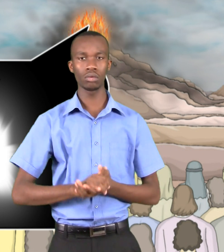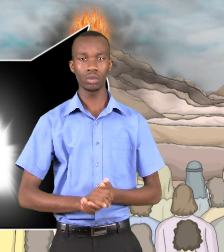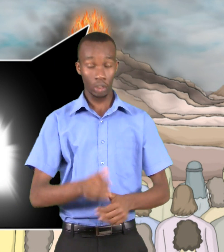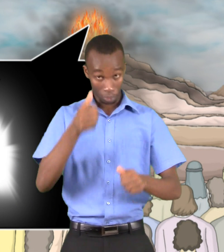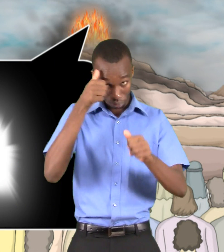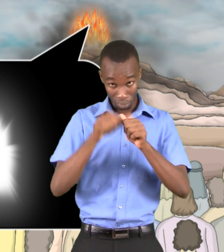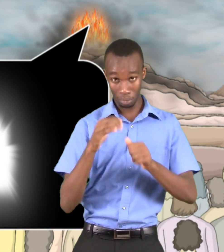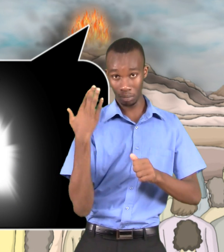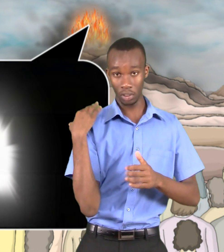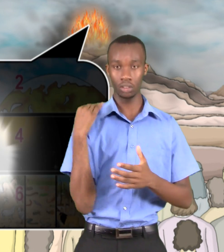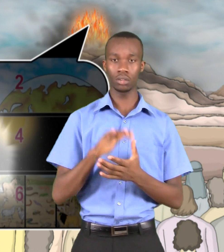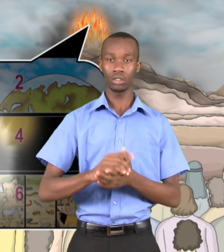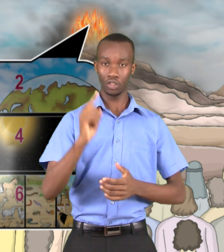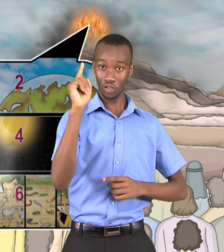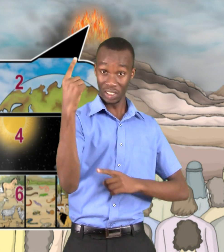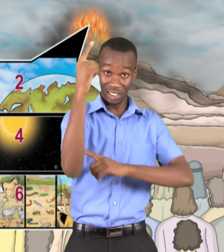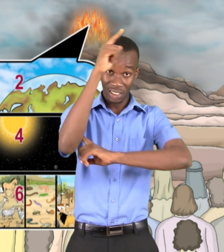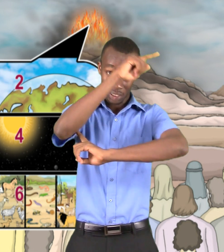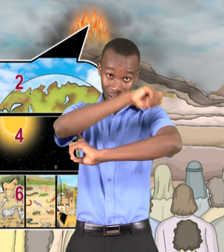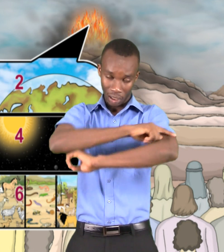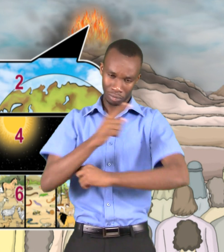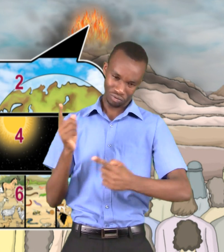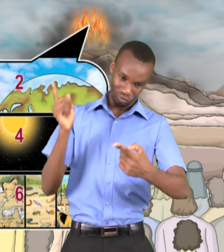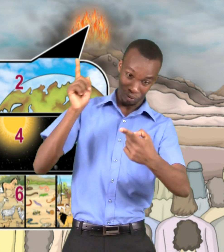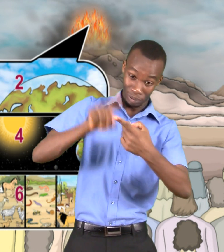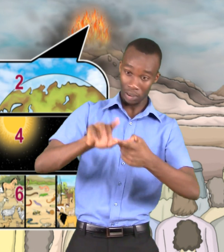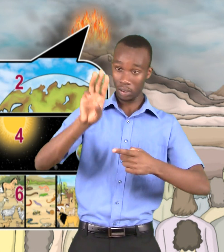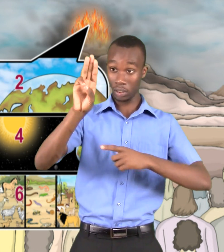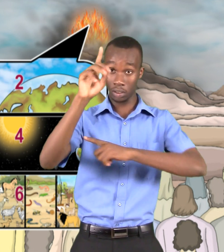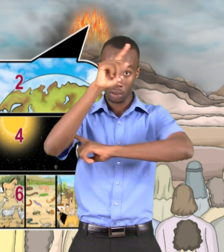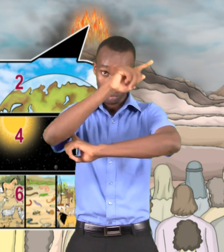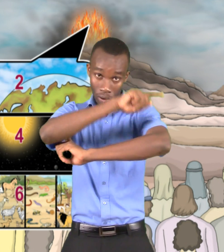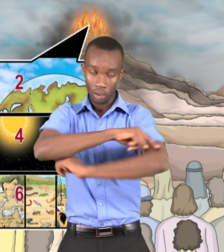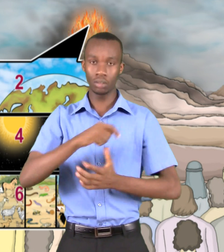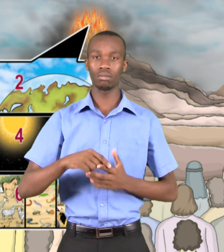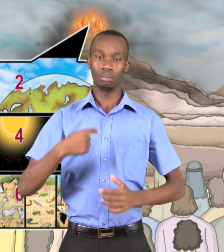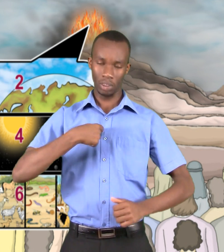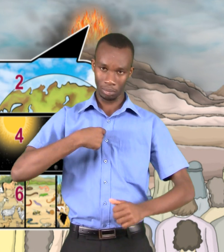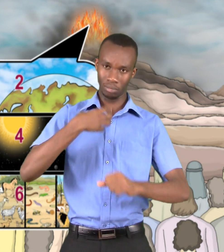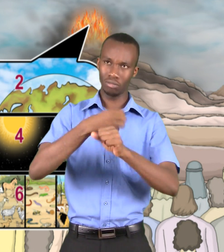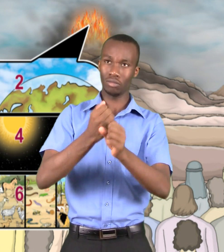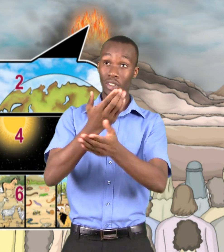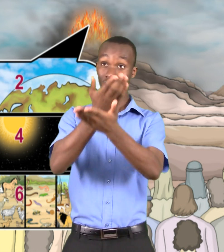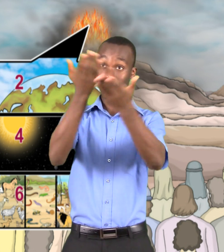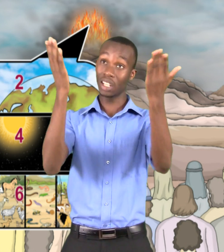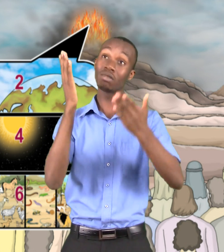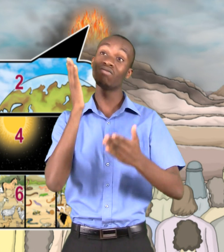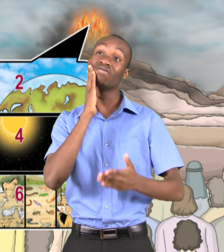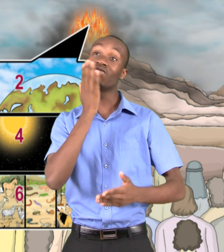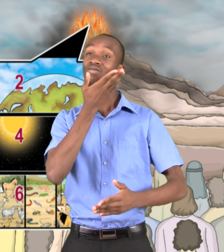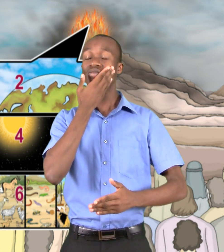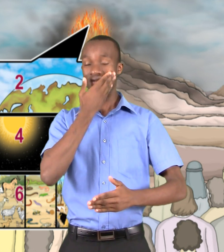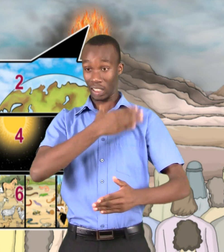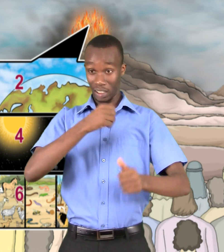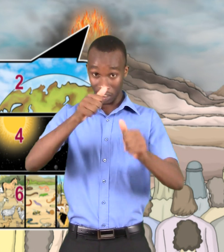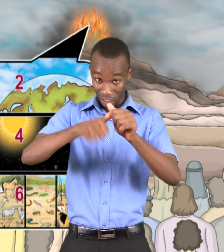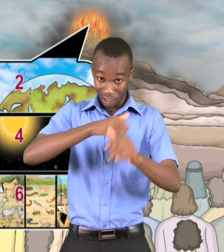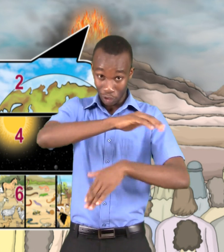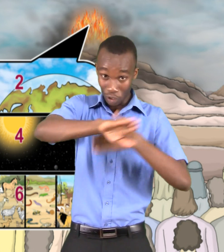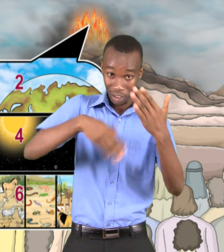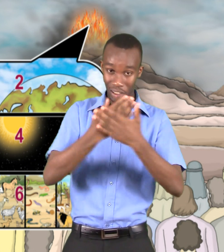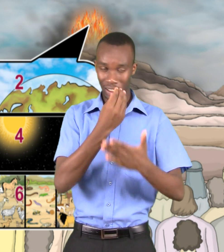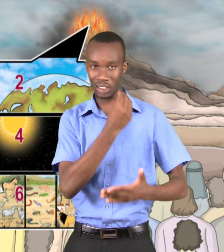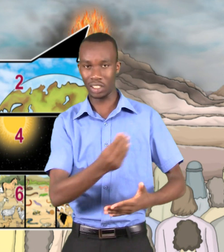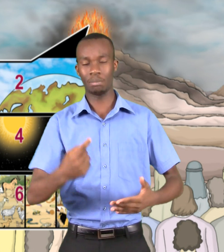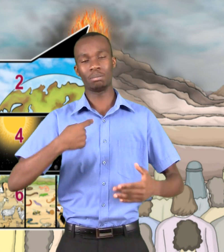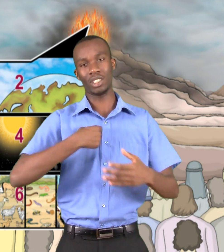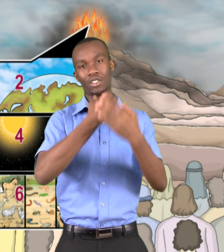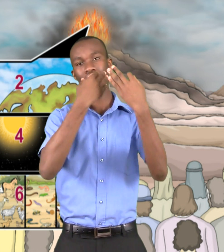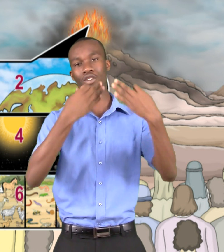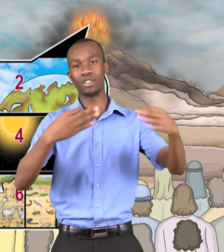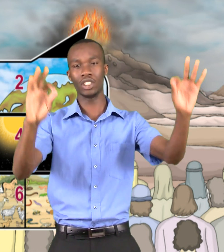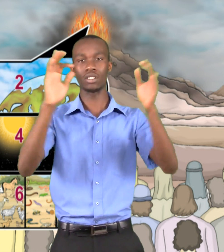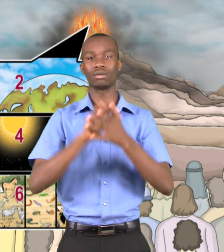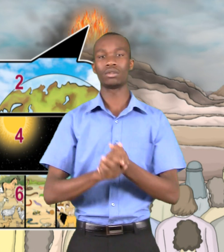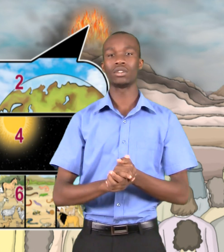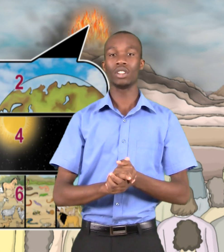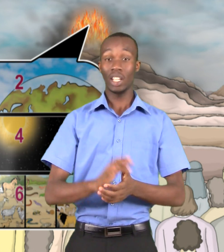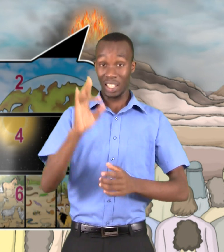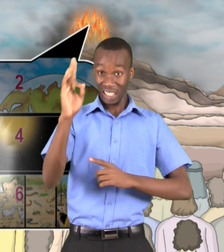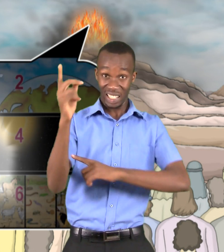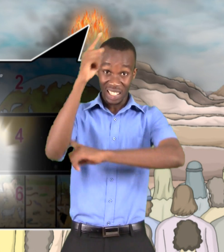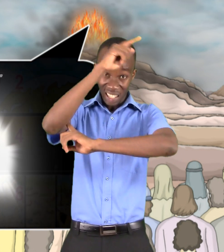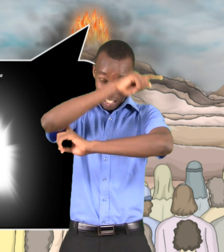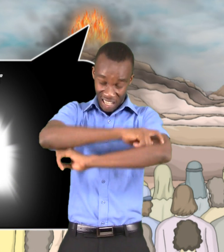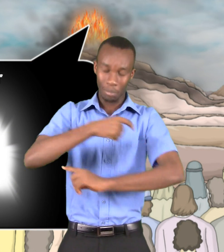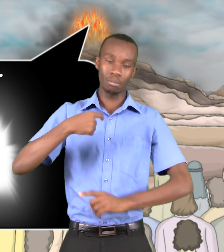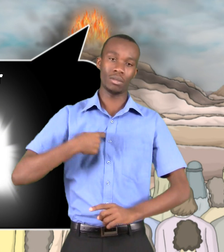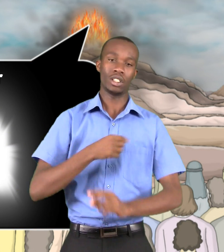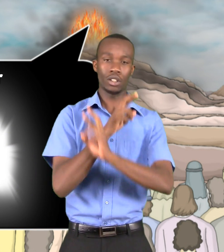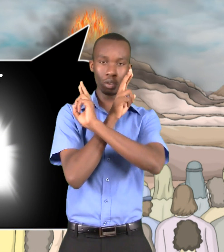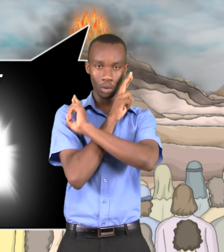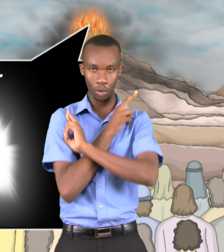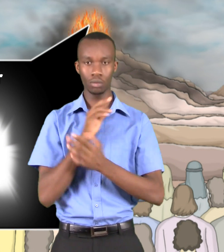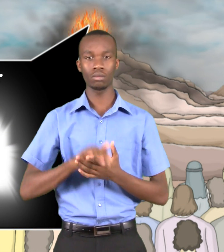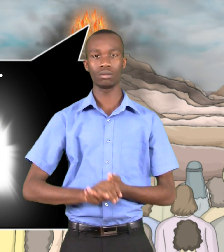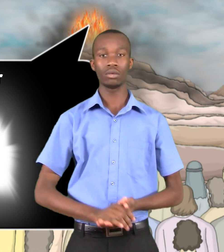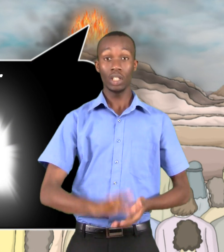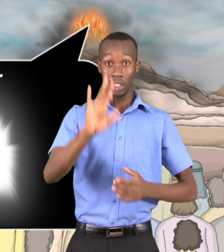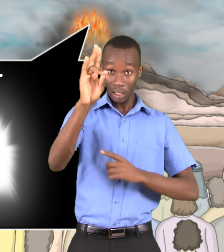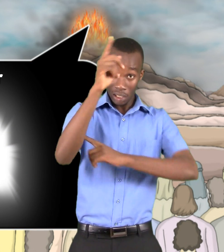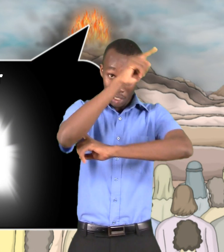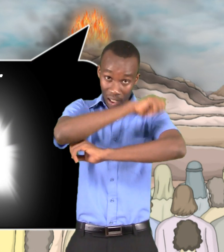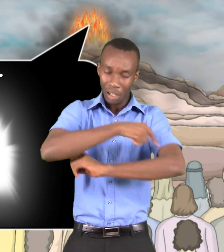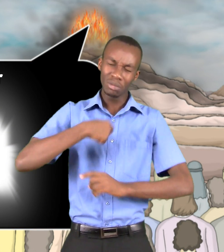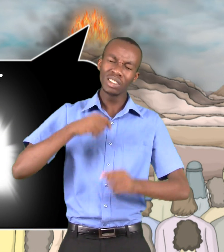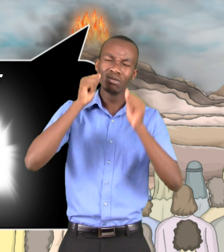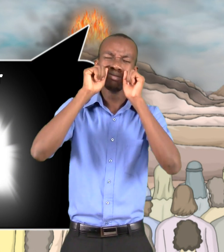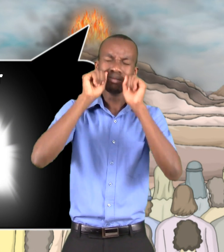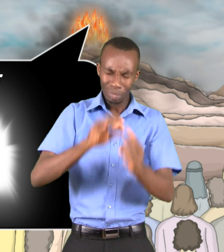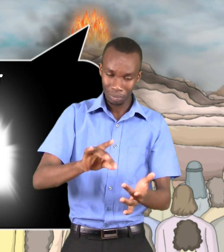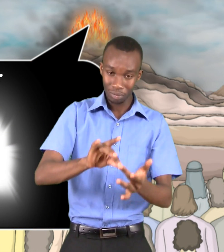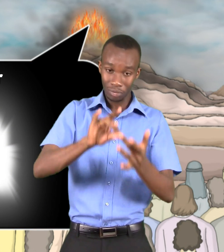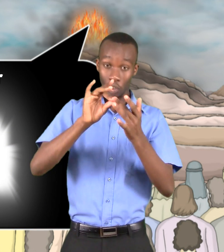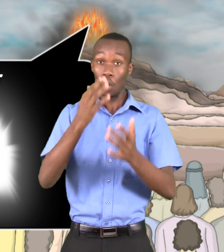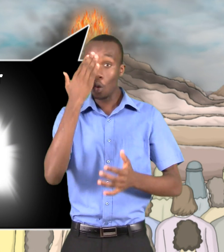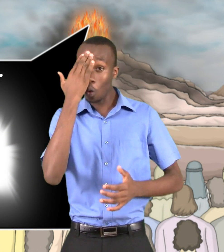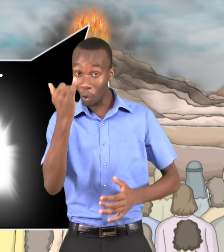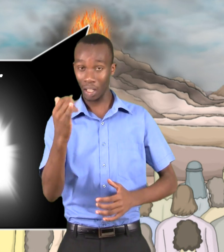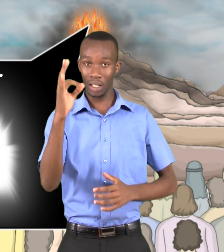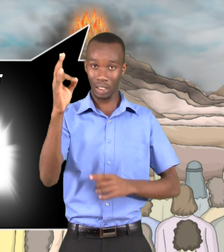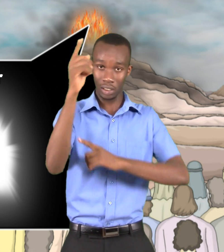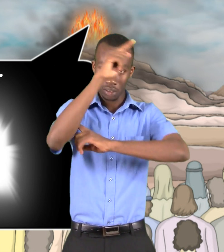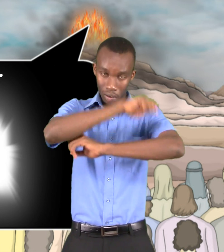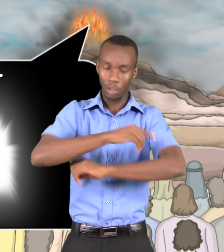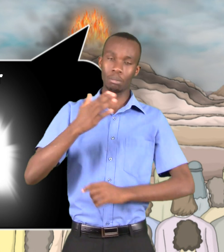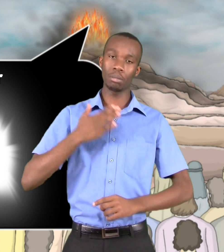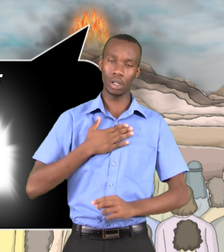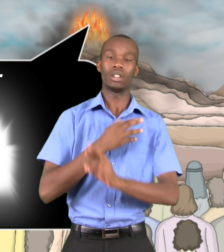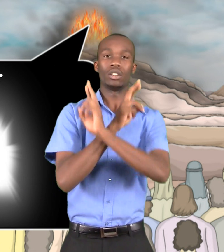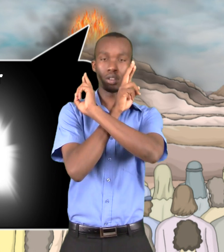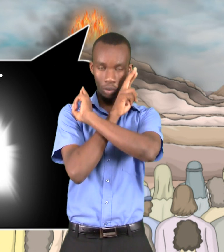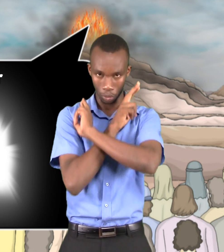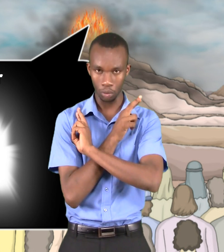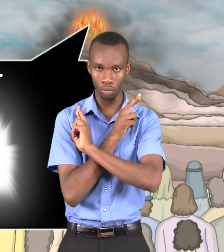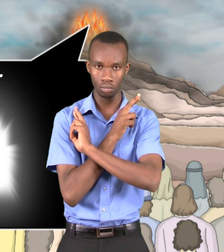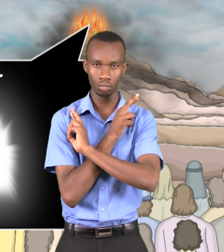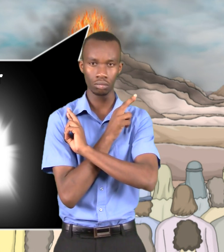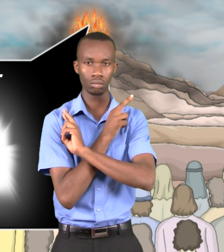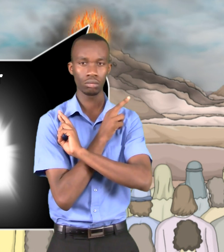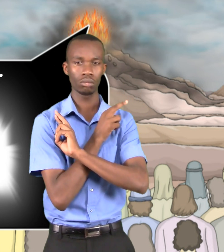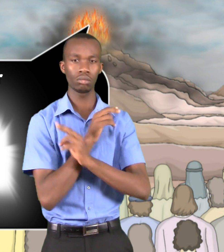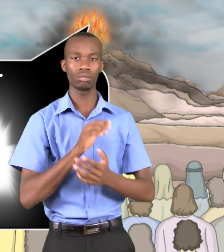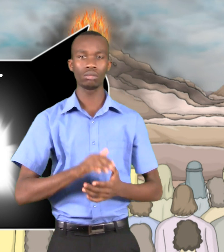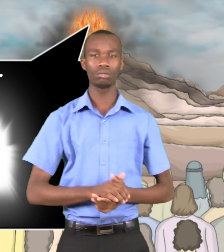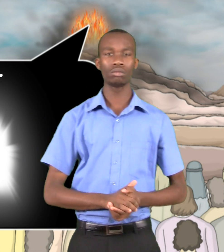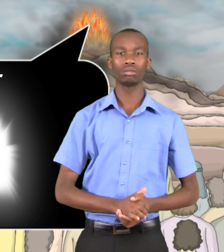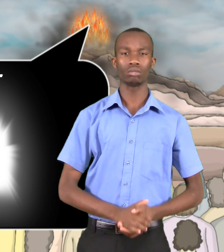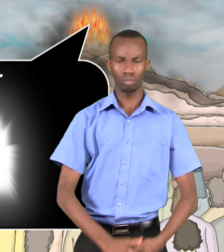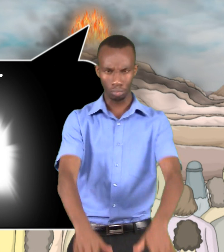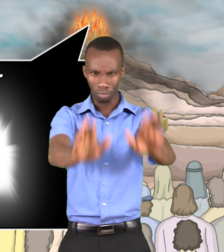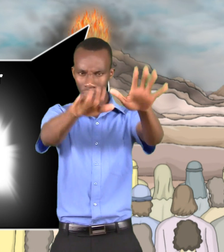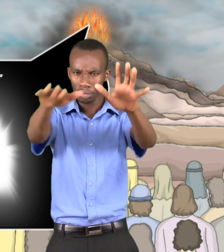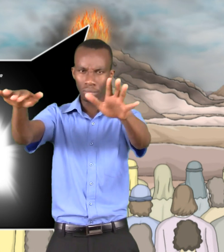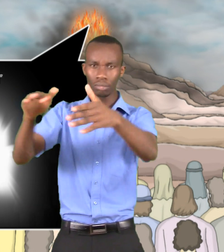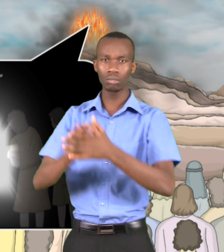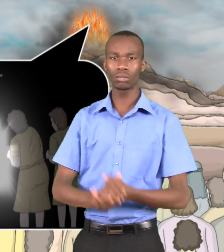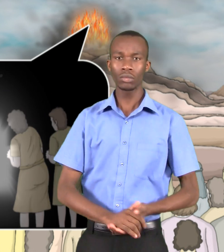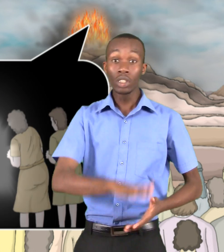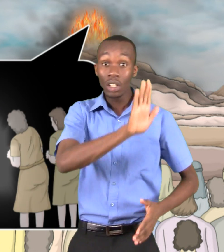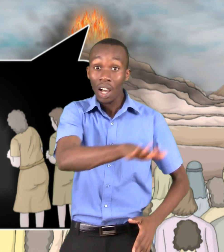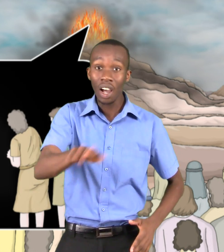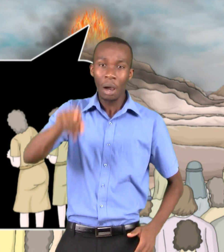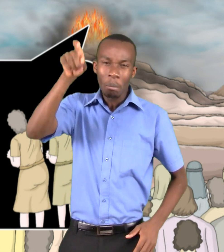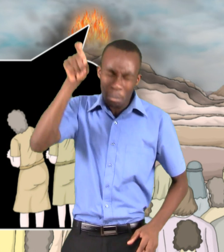For in six days the LORD made the heavens and the earth and the sea and all that is in them, but on the seventh day He rested. Therefore the LORD blessed the Sabbath day and set it apart as holy.